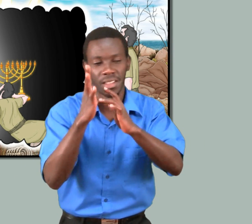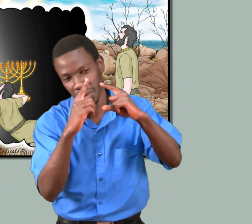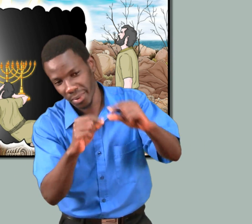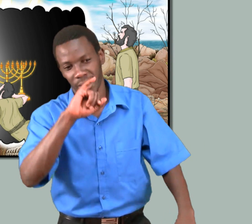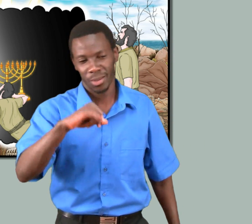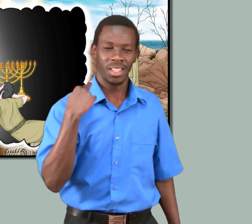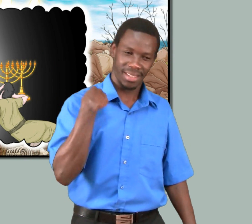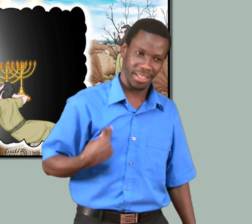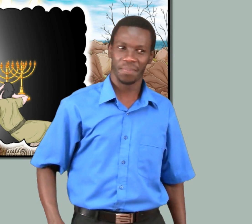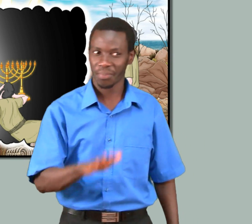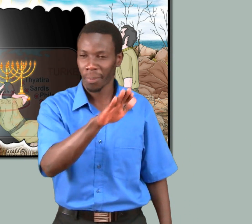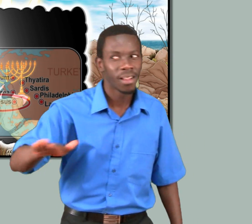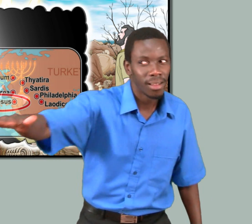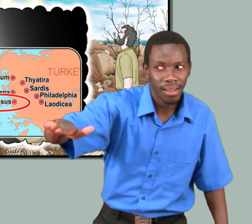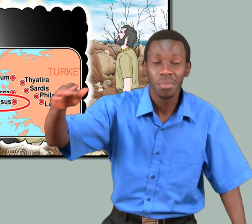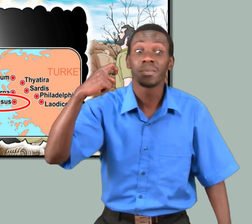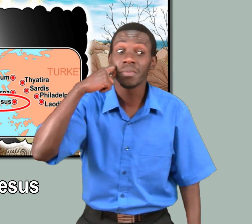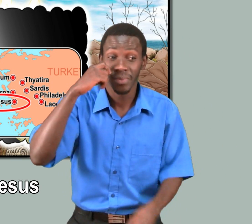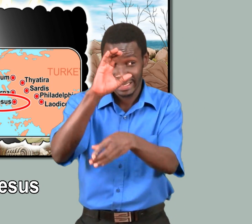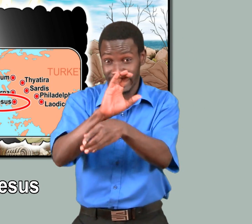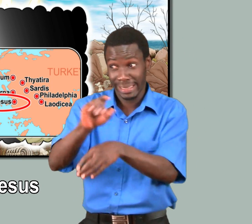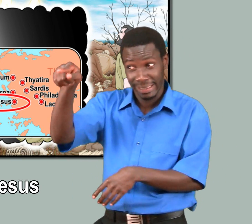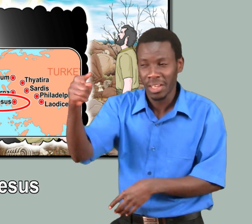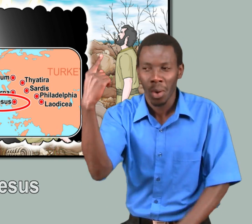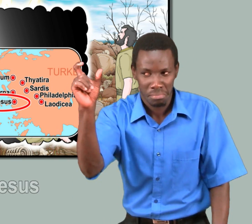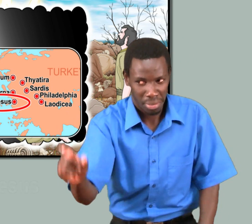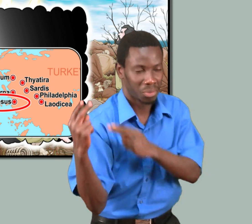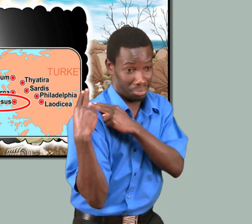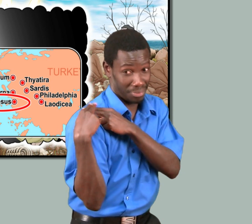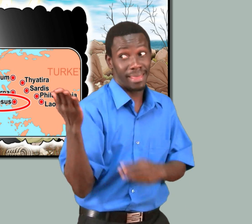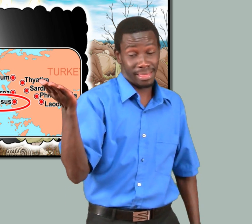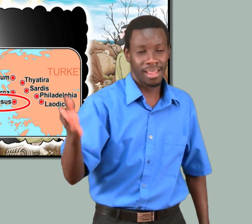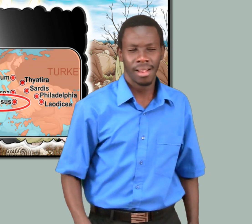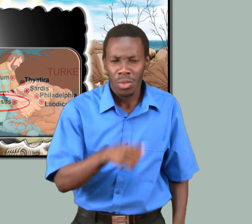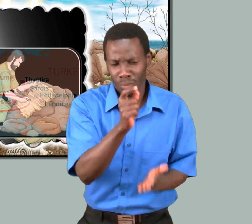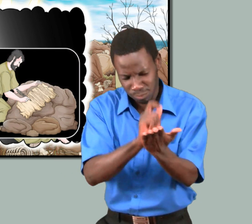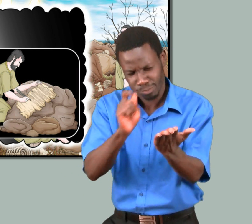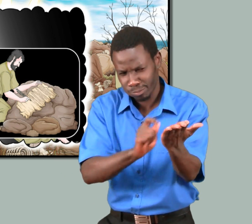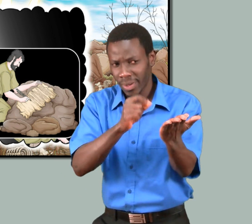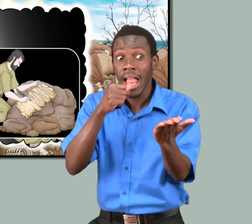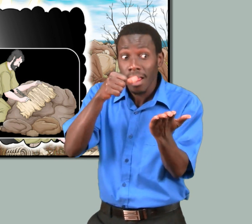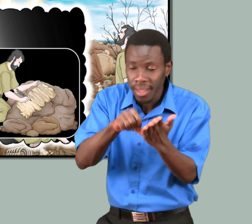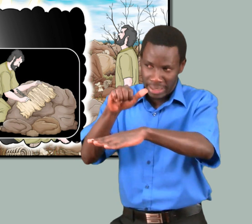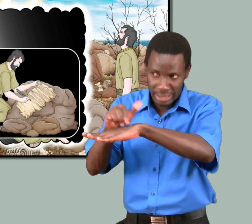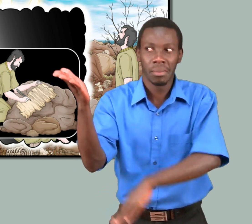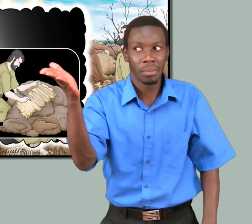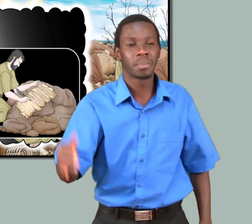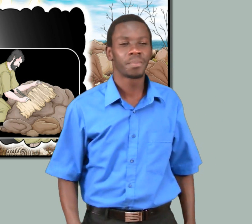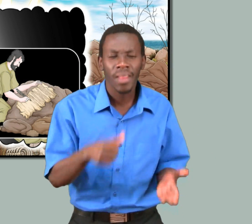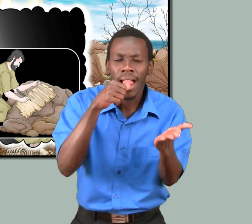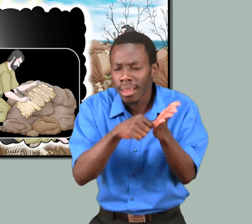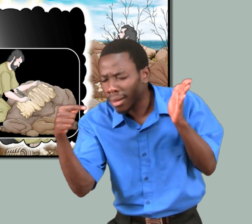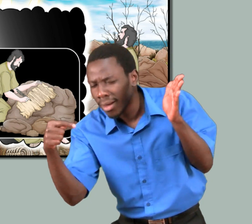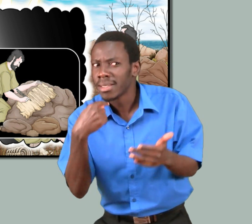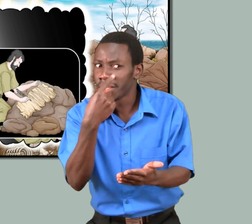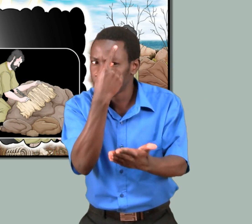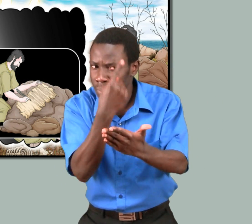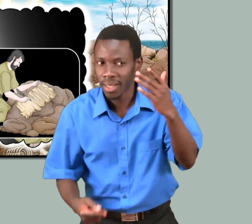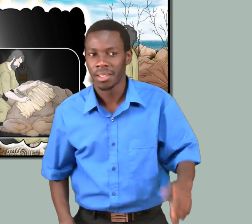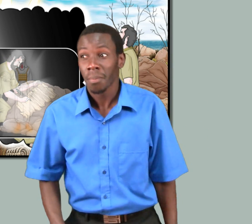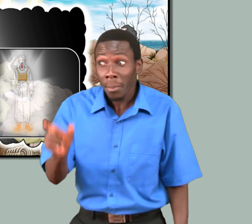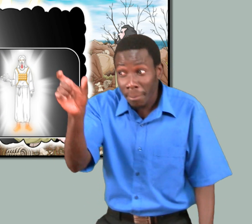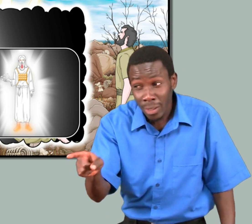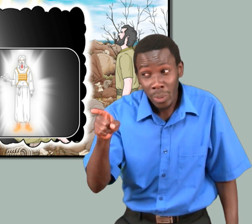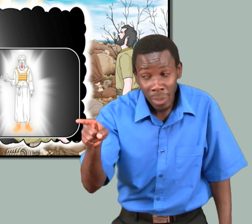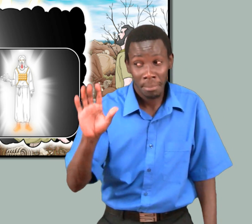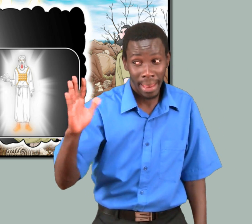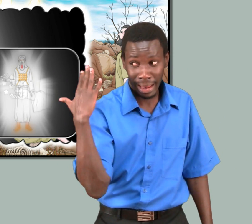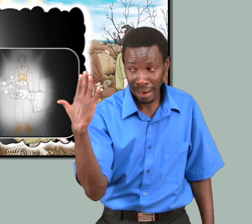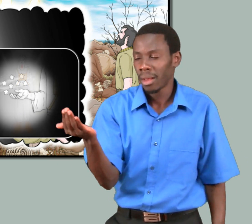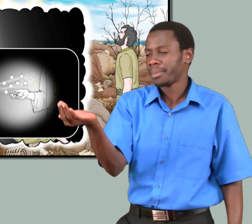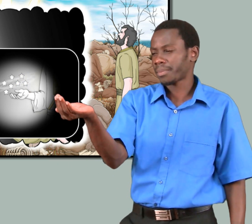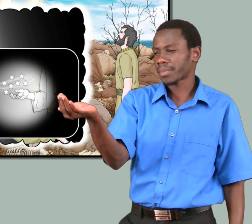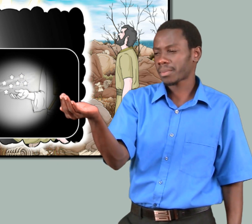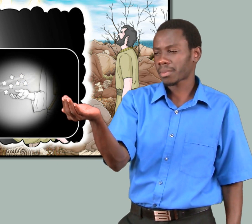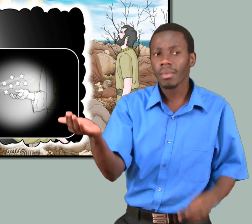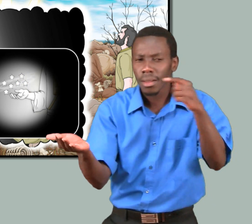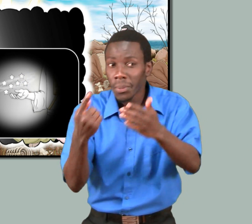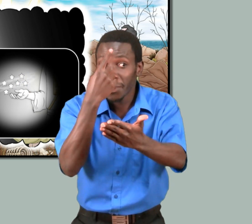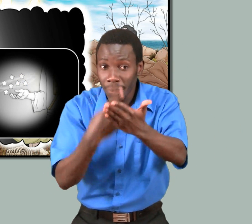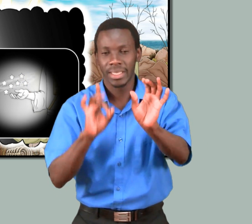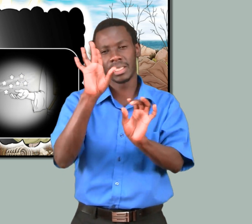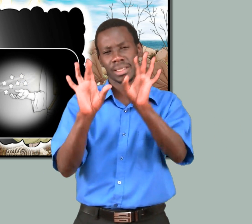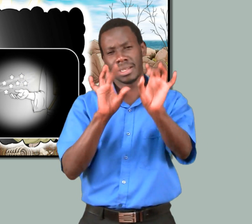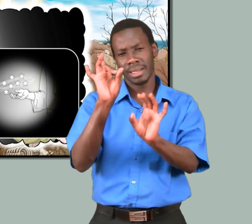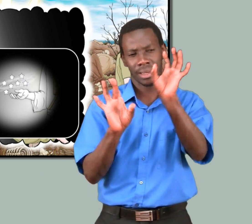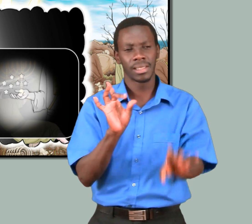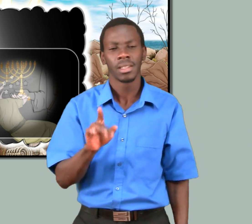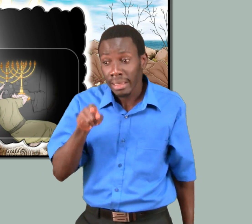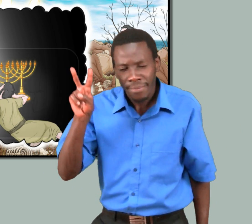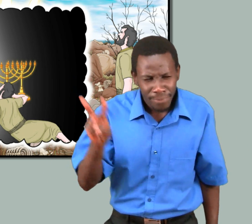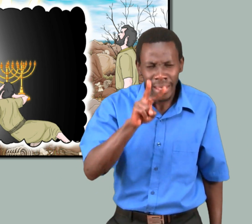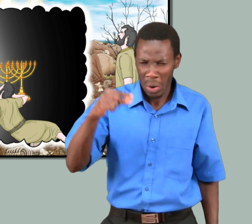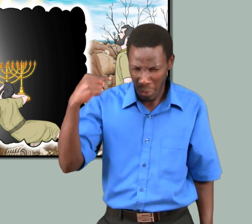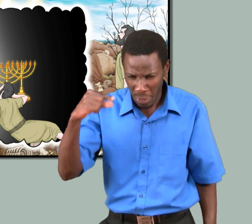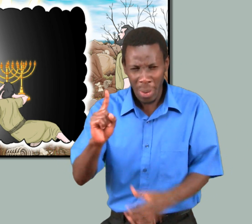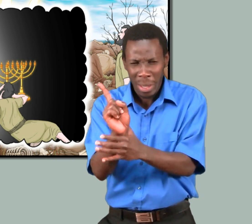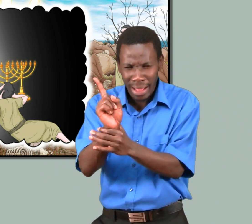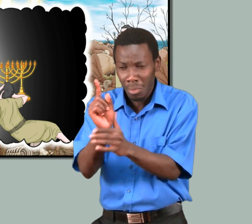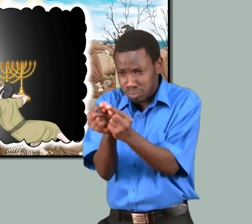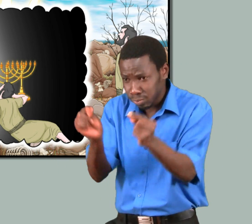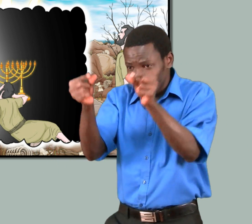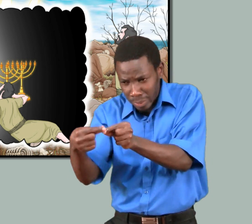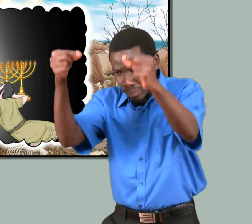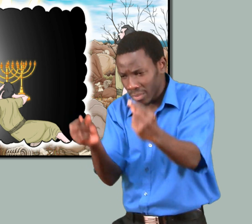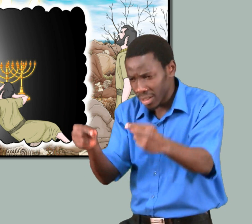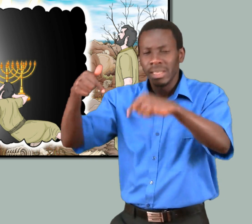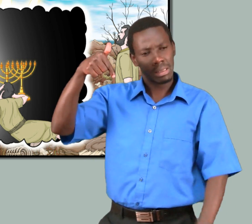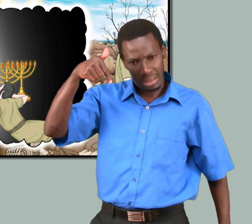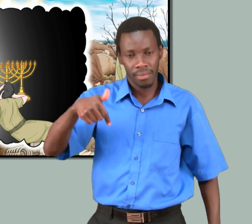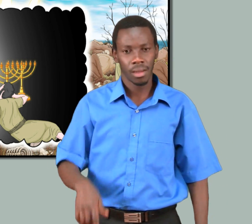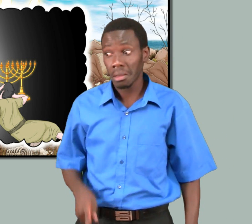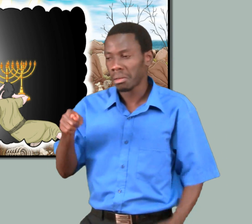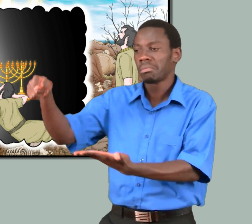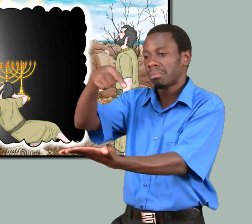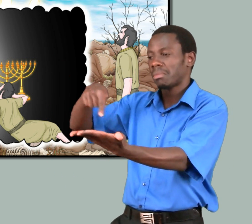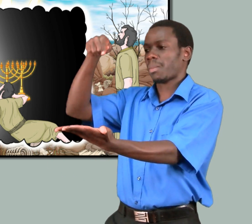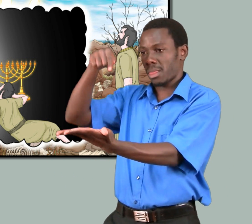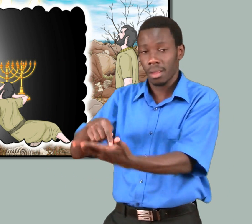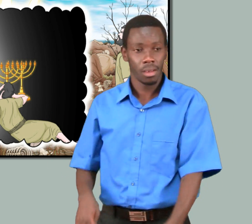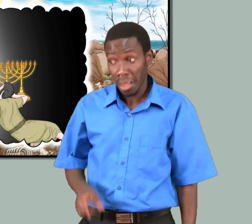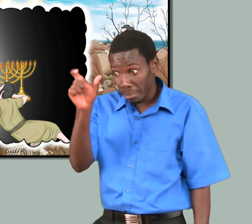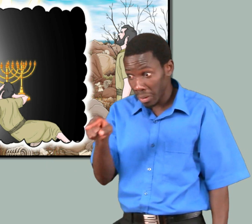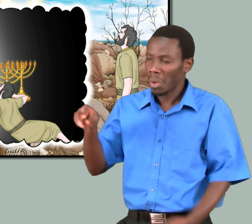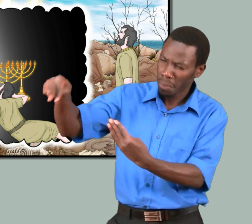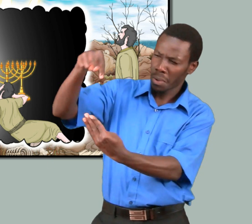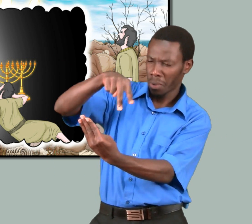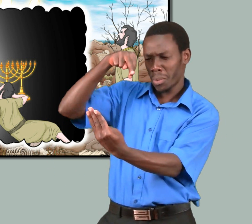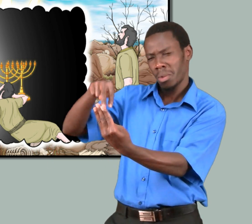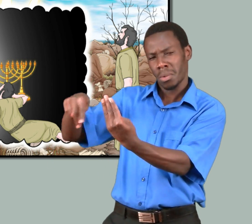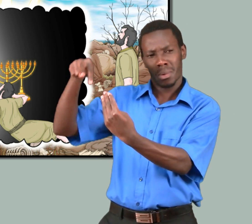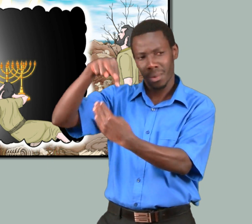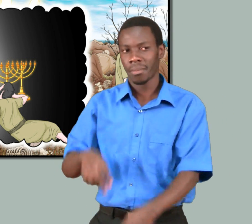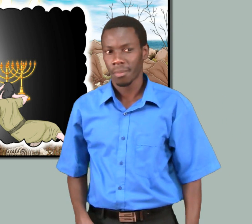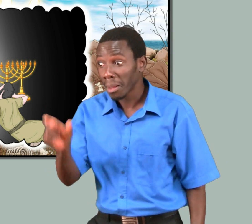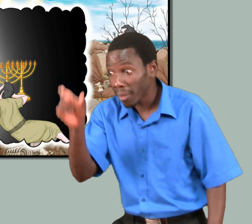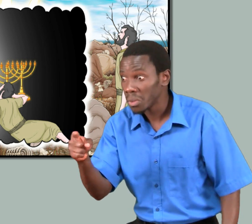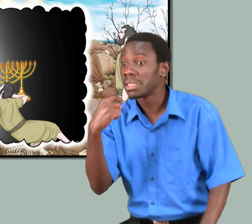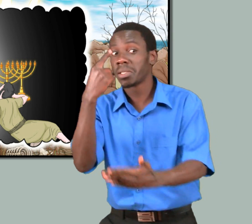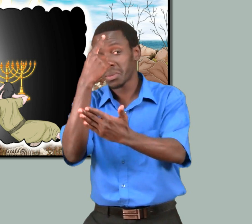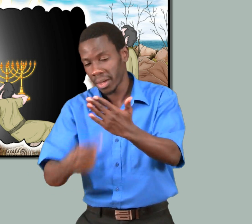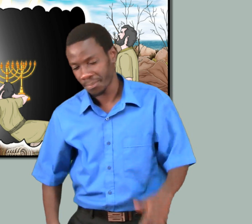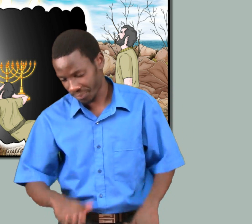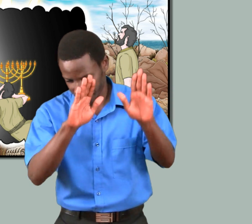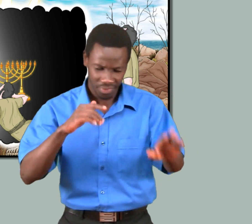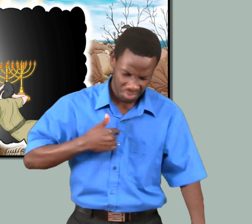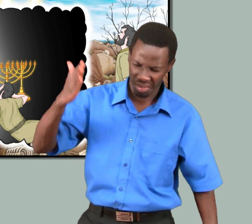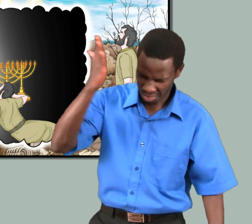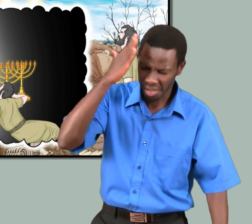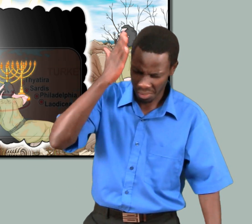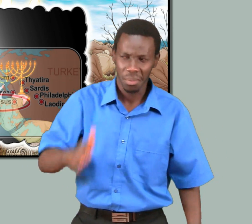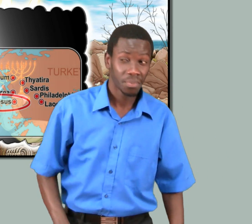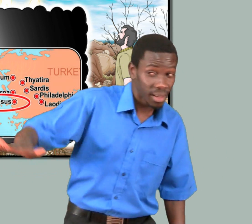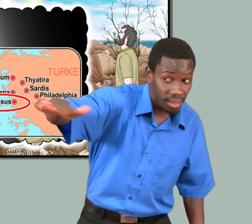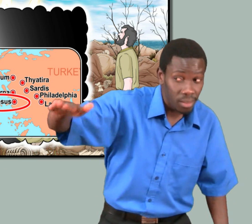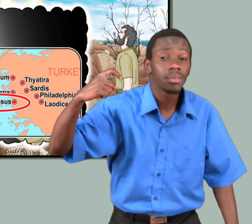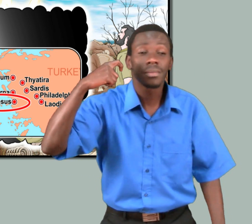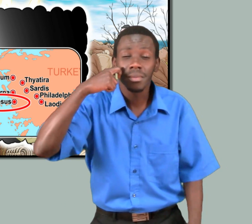“To the angel of the church in Ephesus write: These are the words of Him who holds the seven stars in His right hand and walks among the seven golden lampstands.